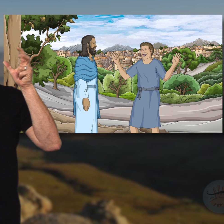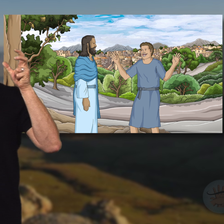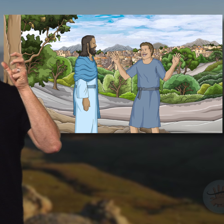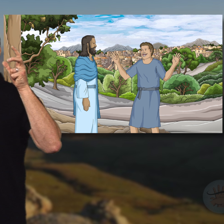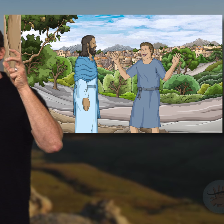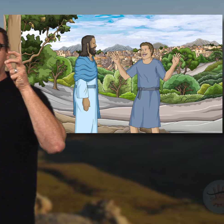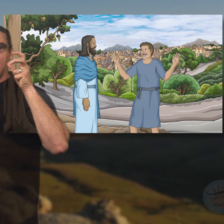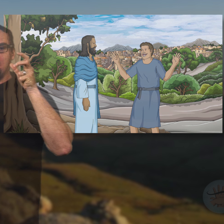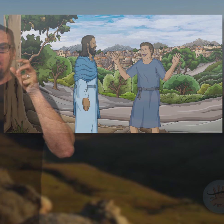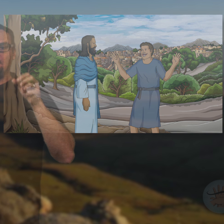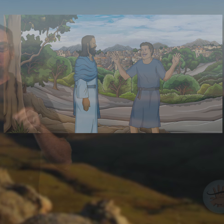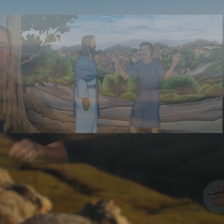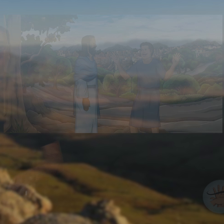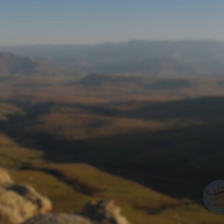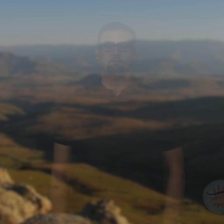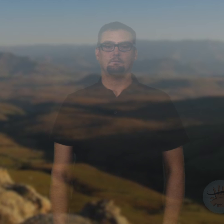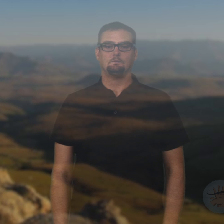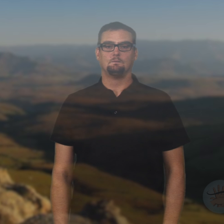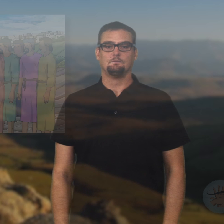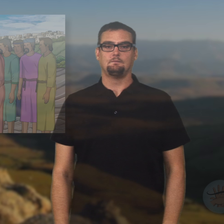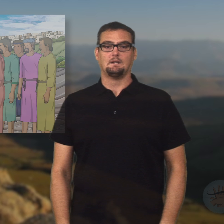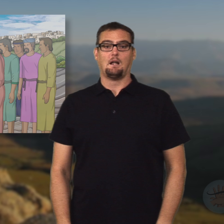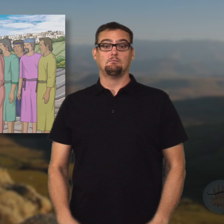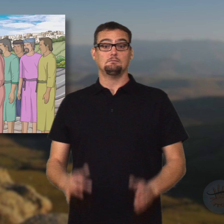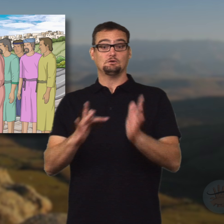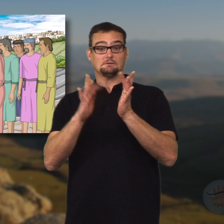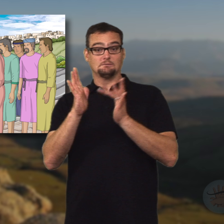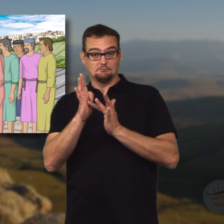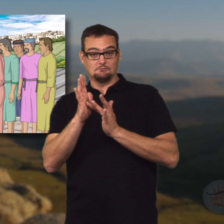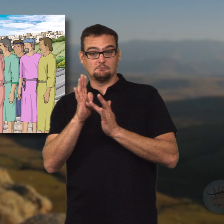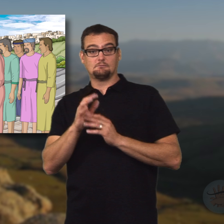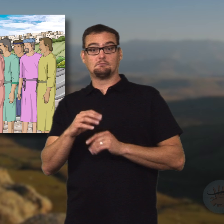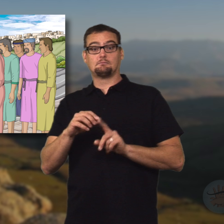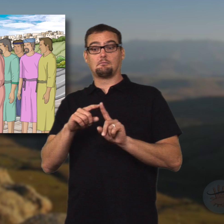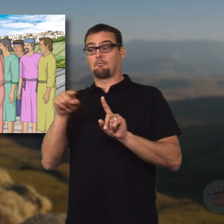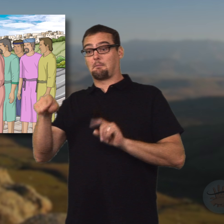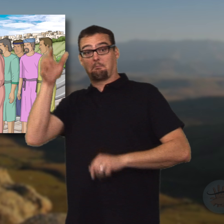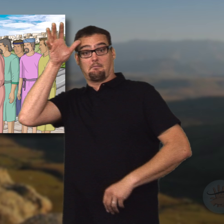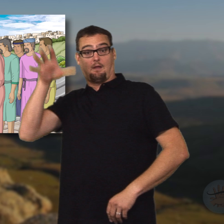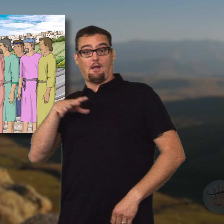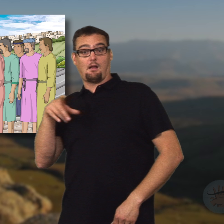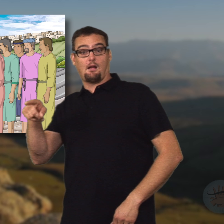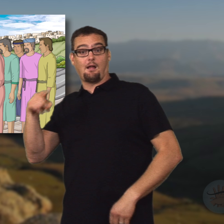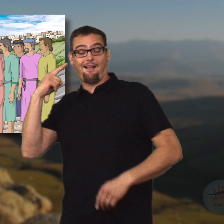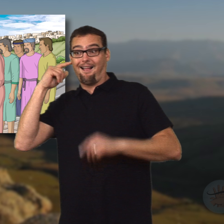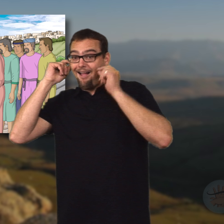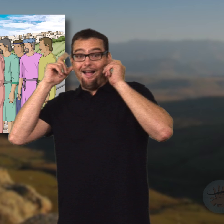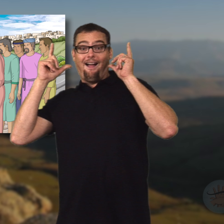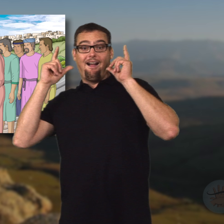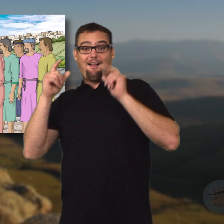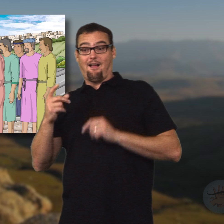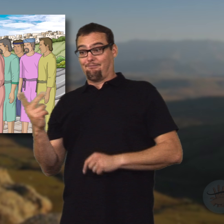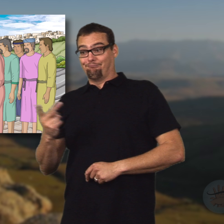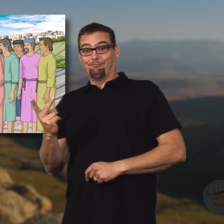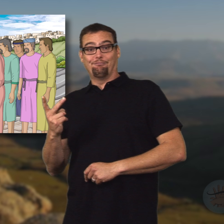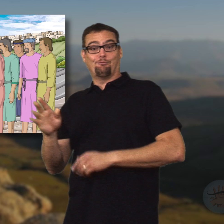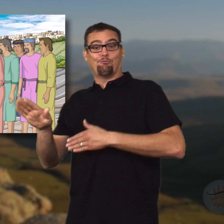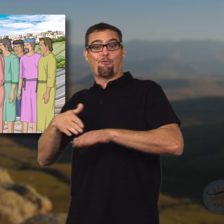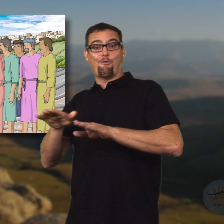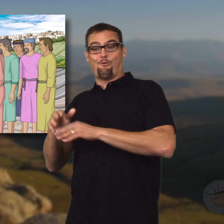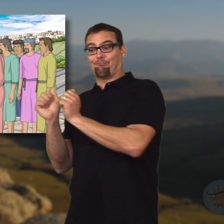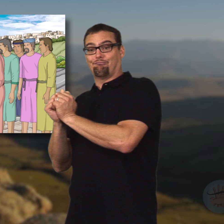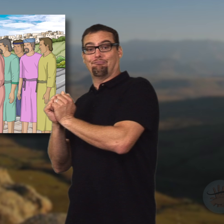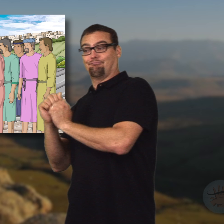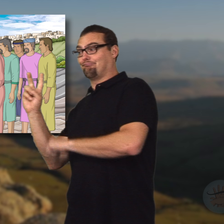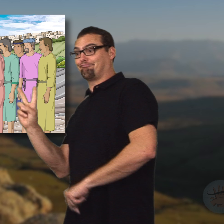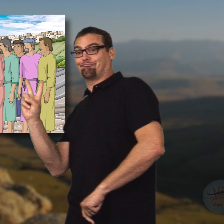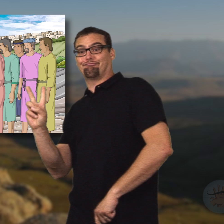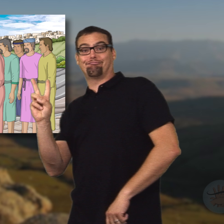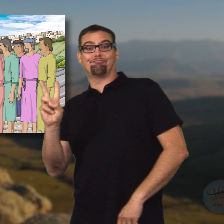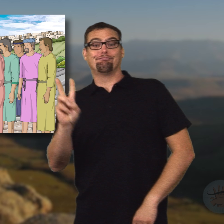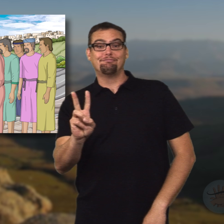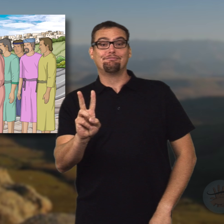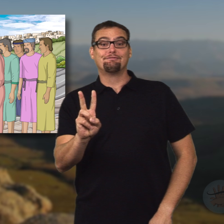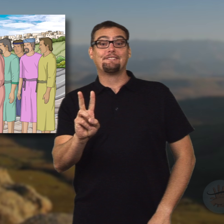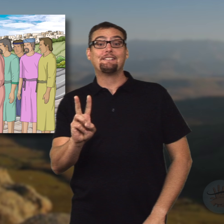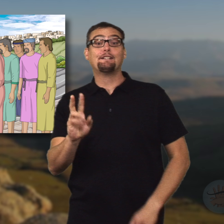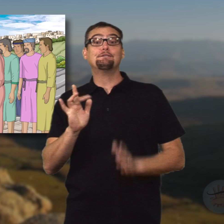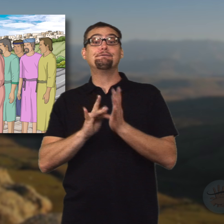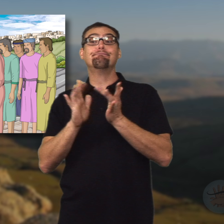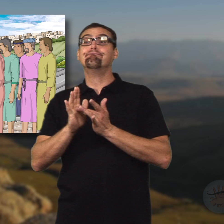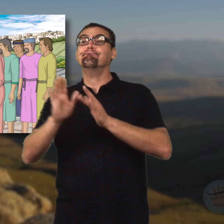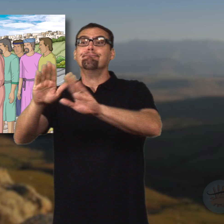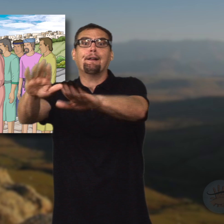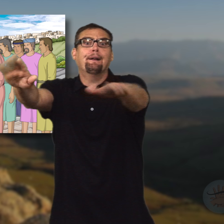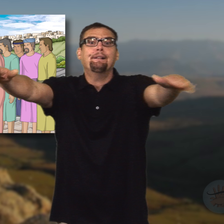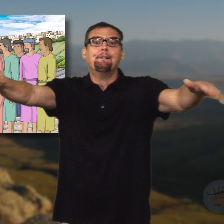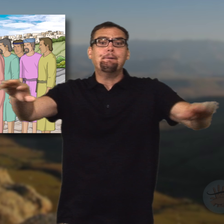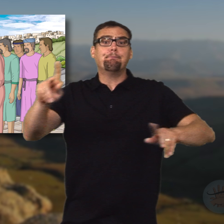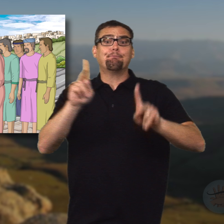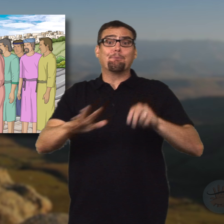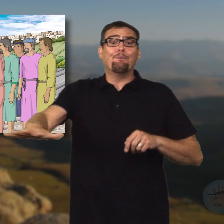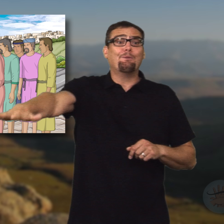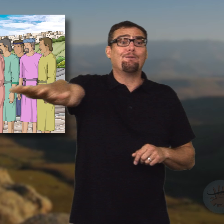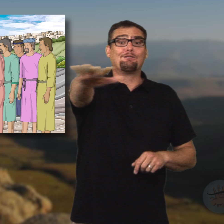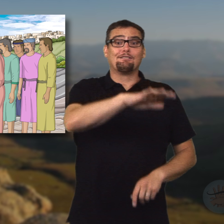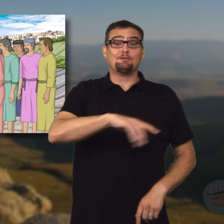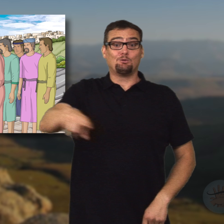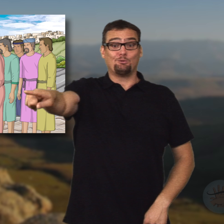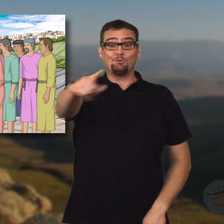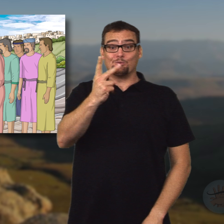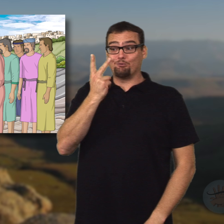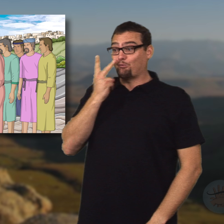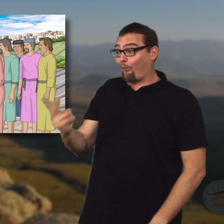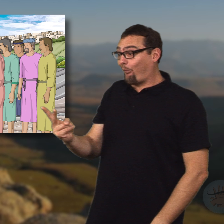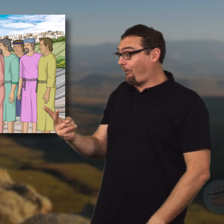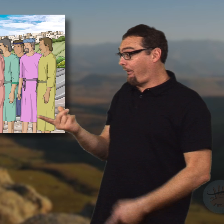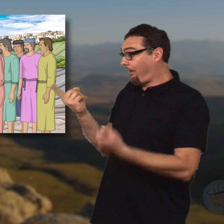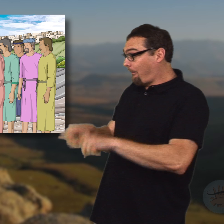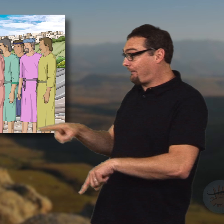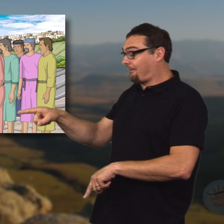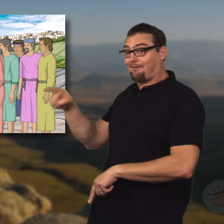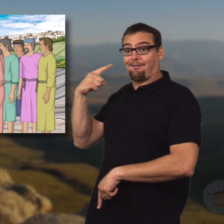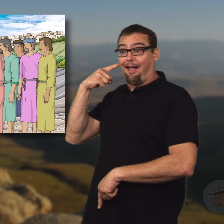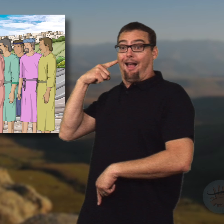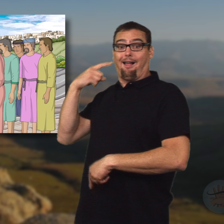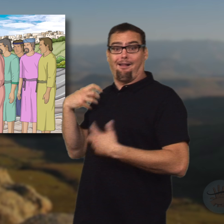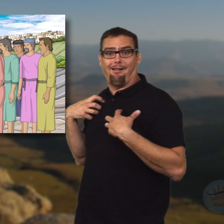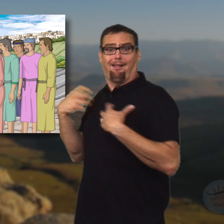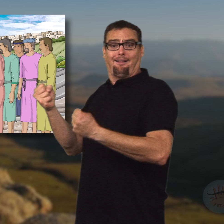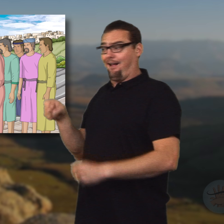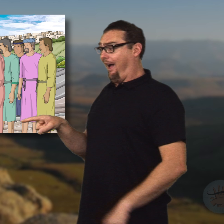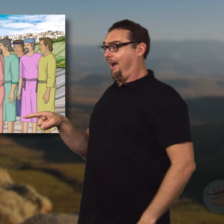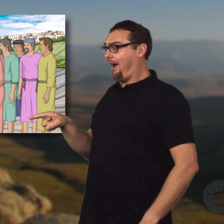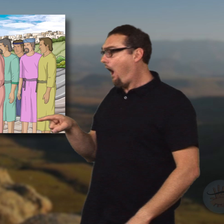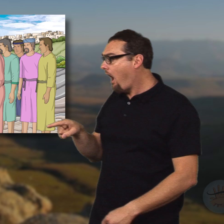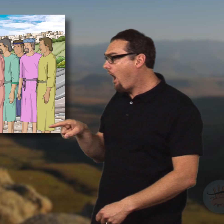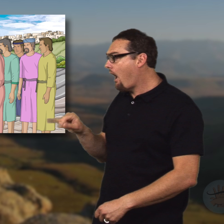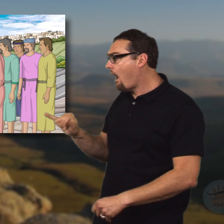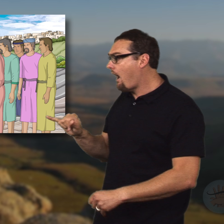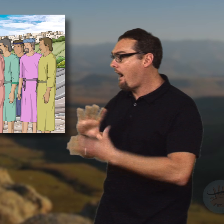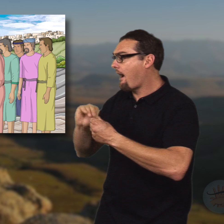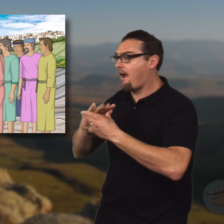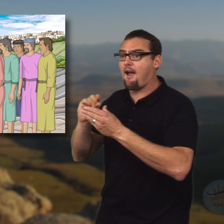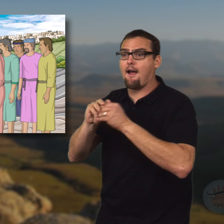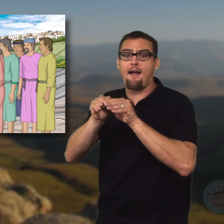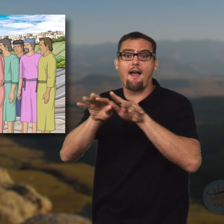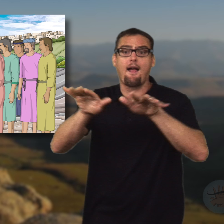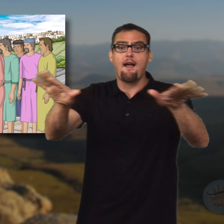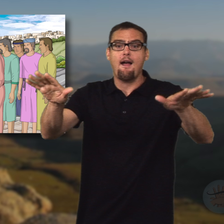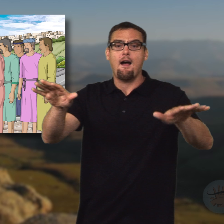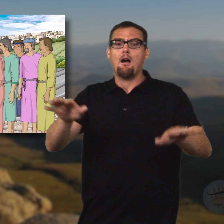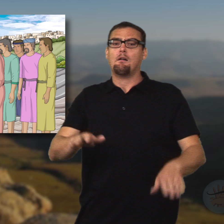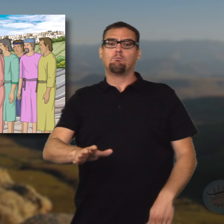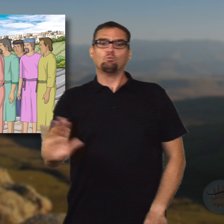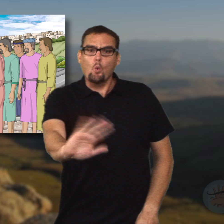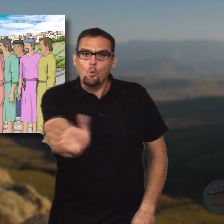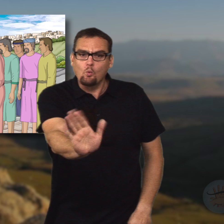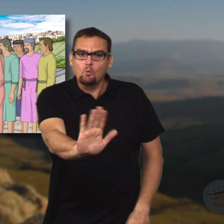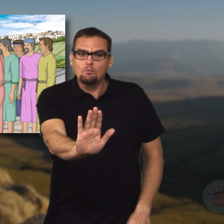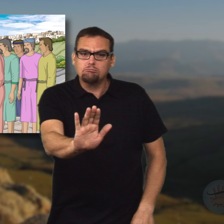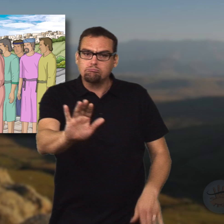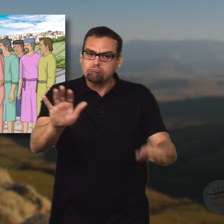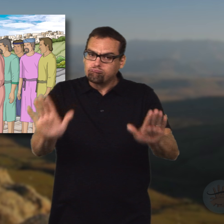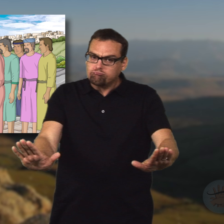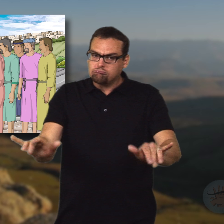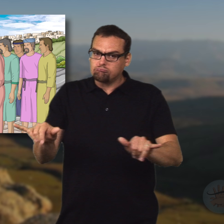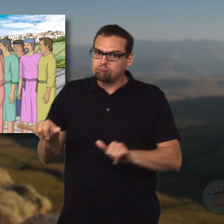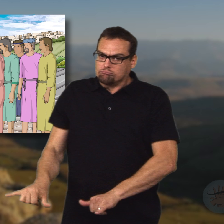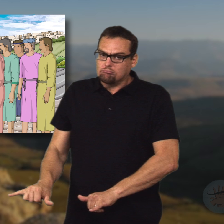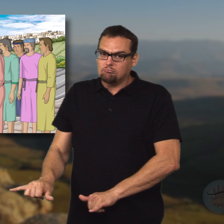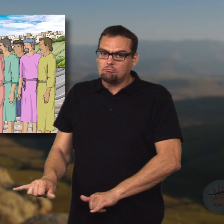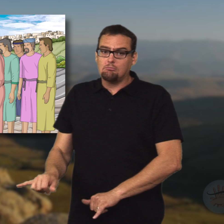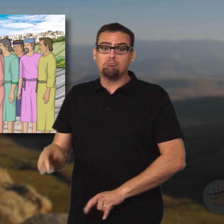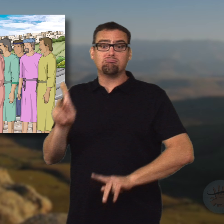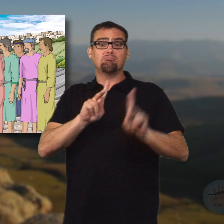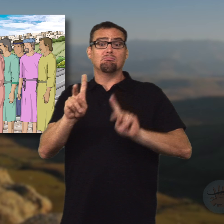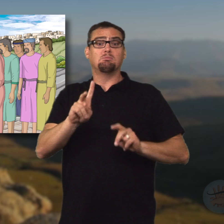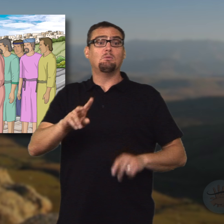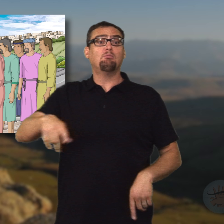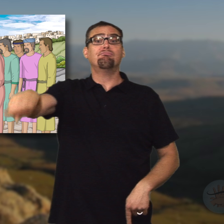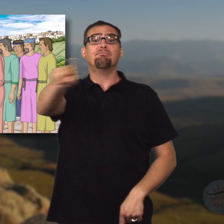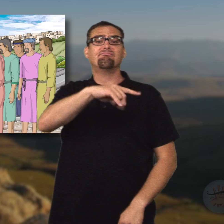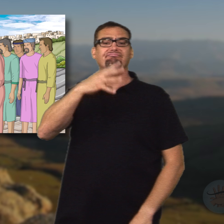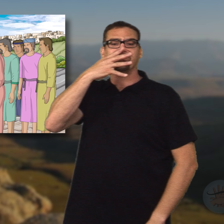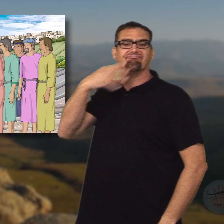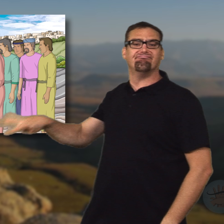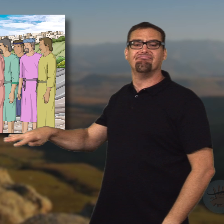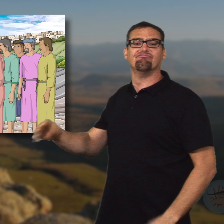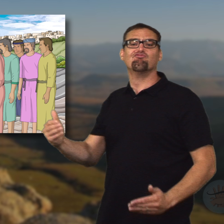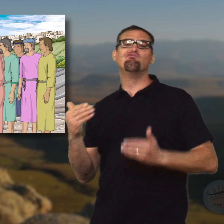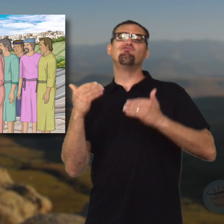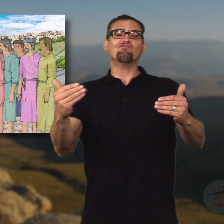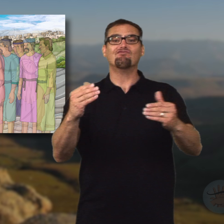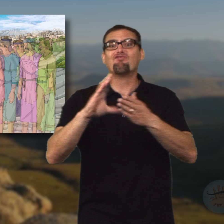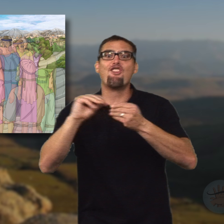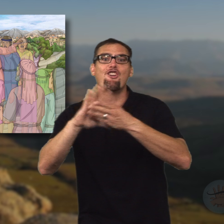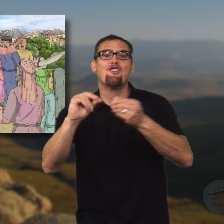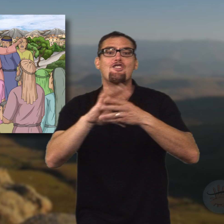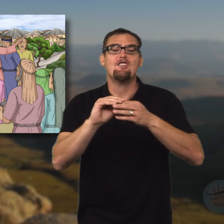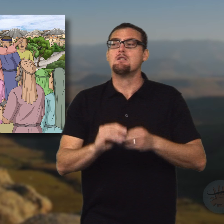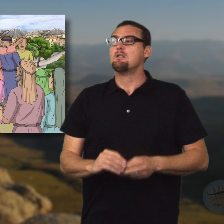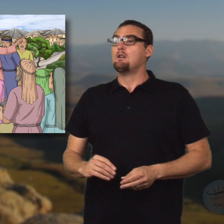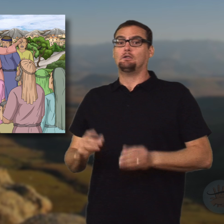Jesus ordered them not to tell anyone.